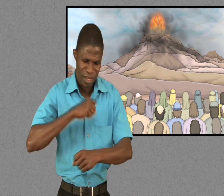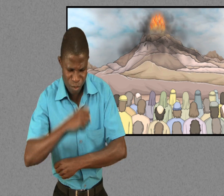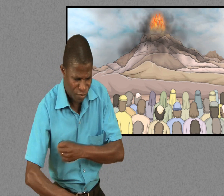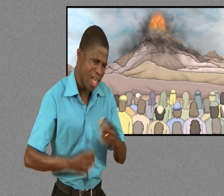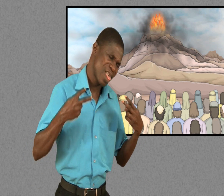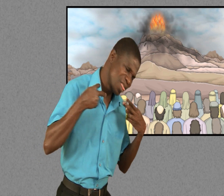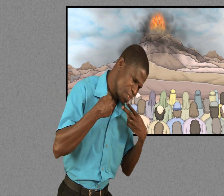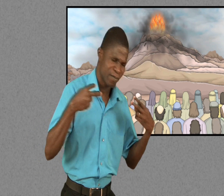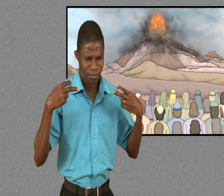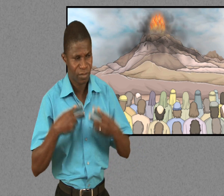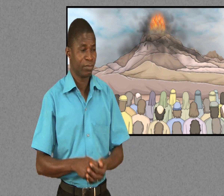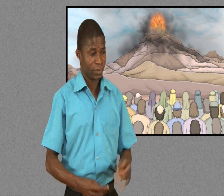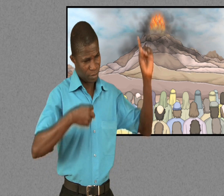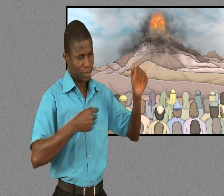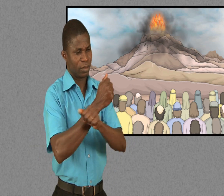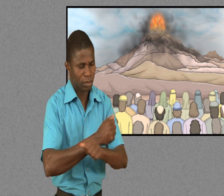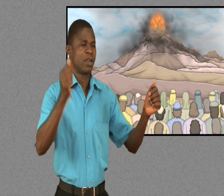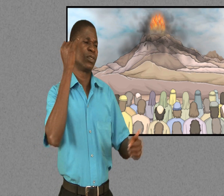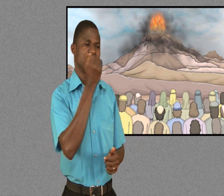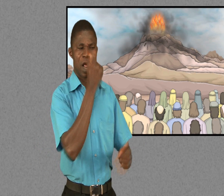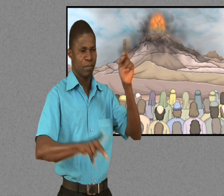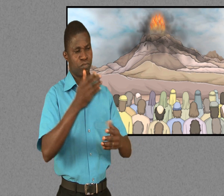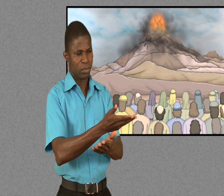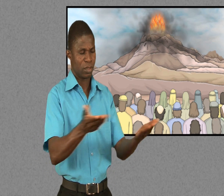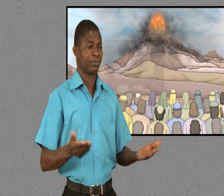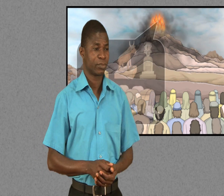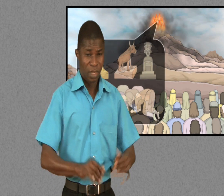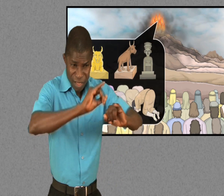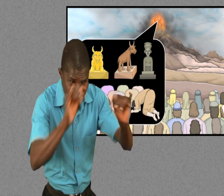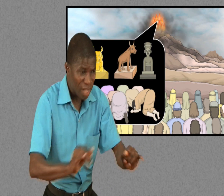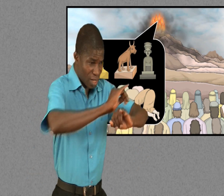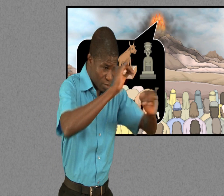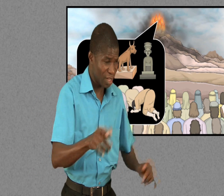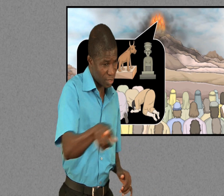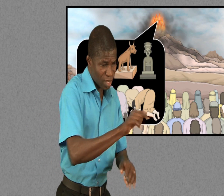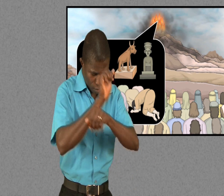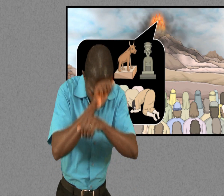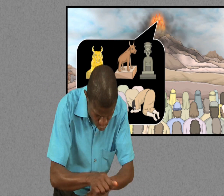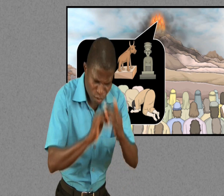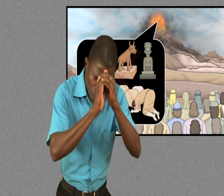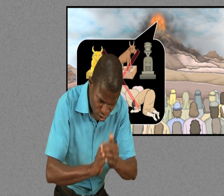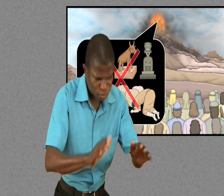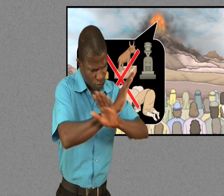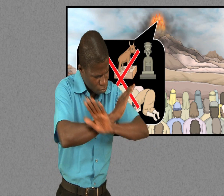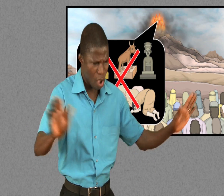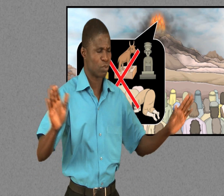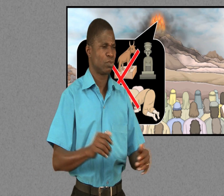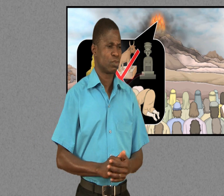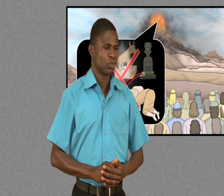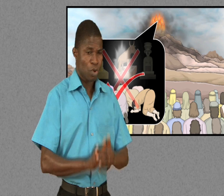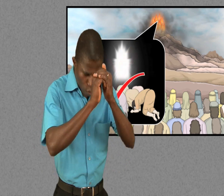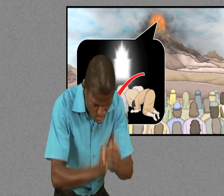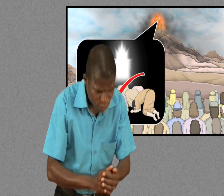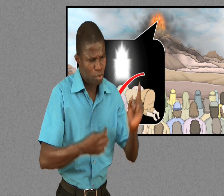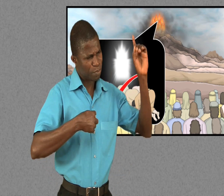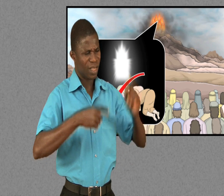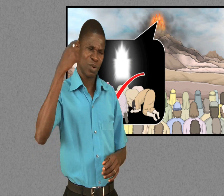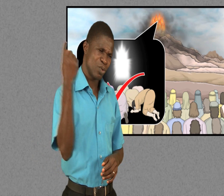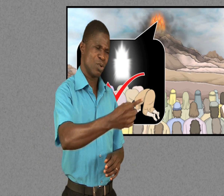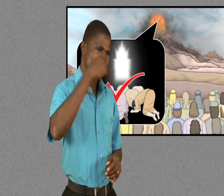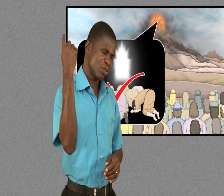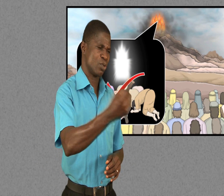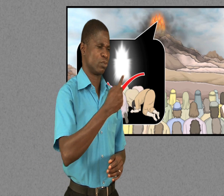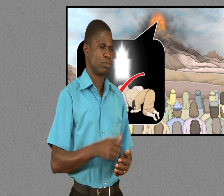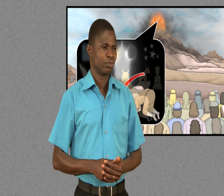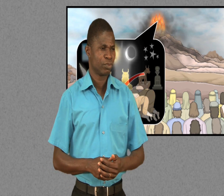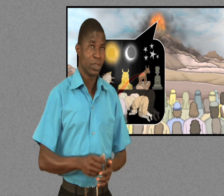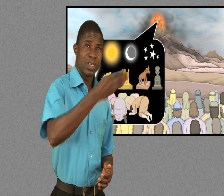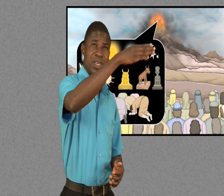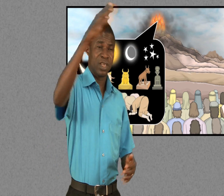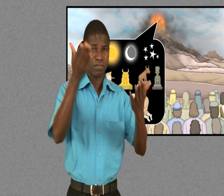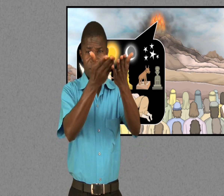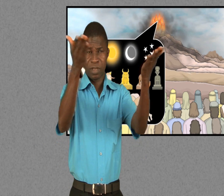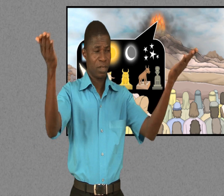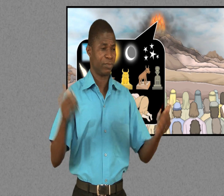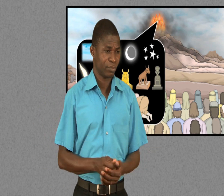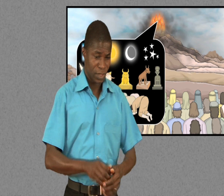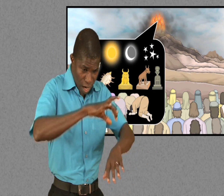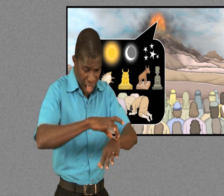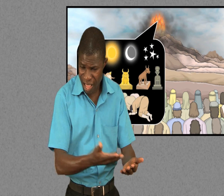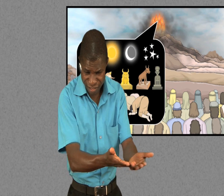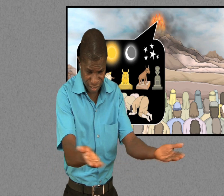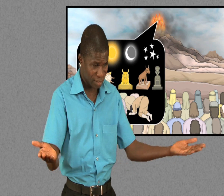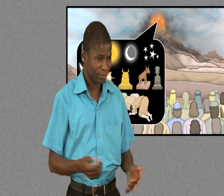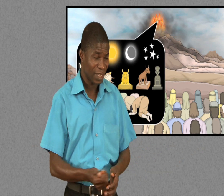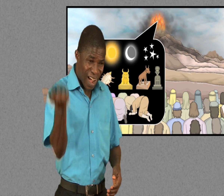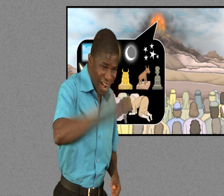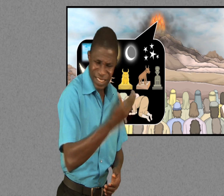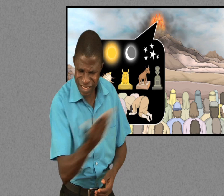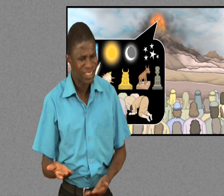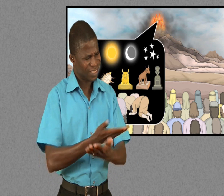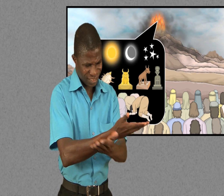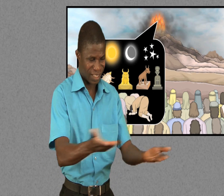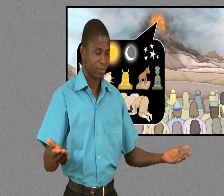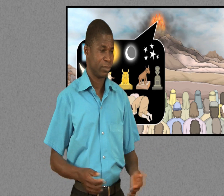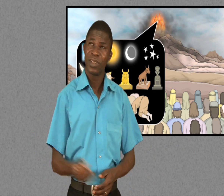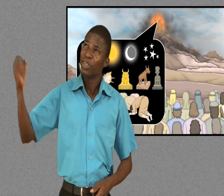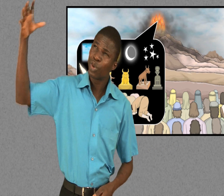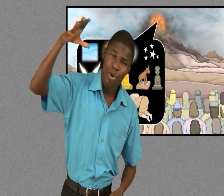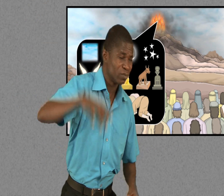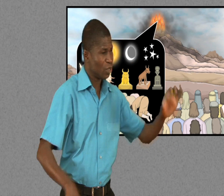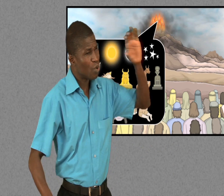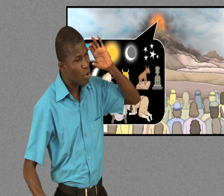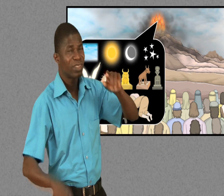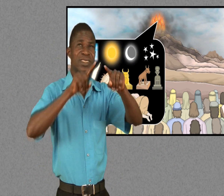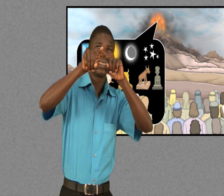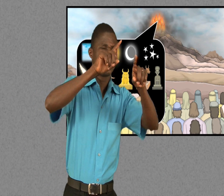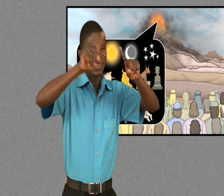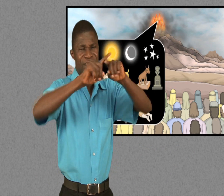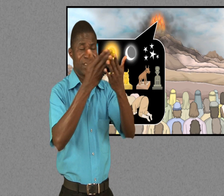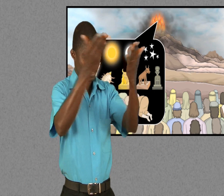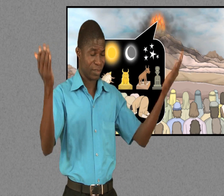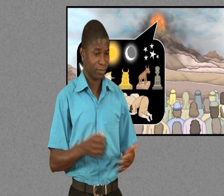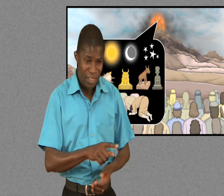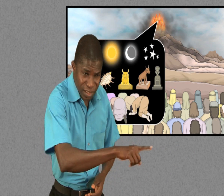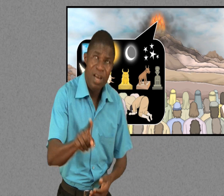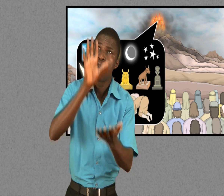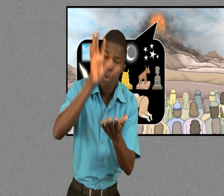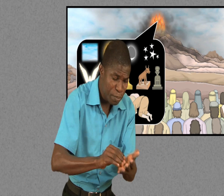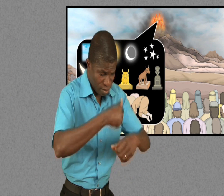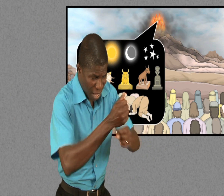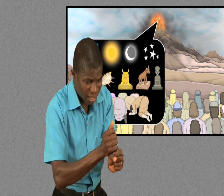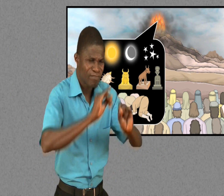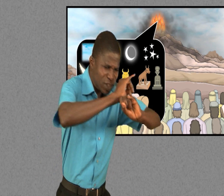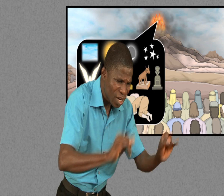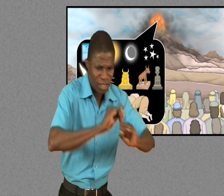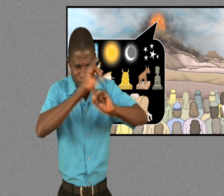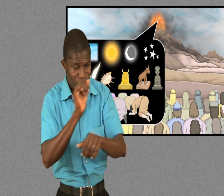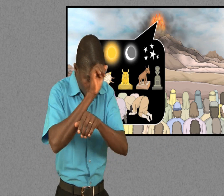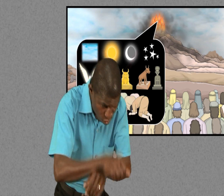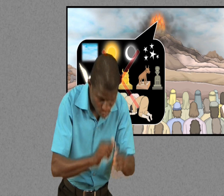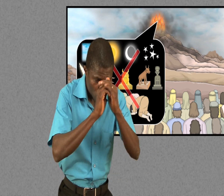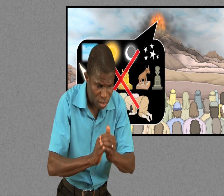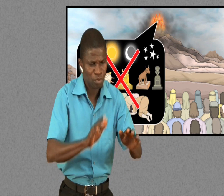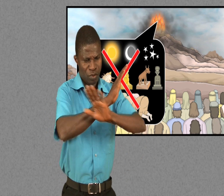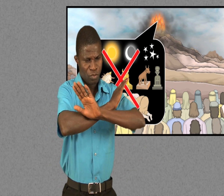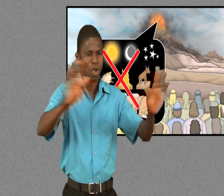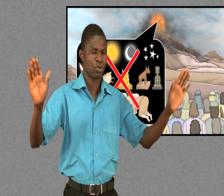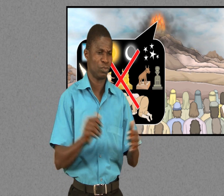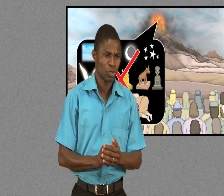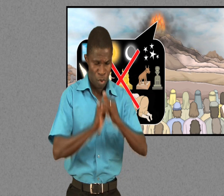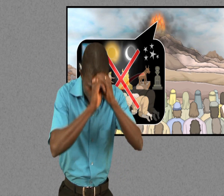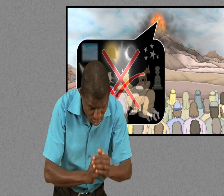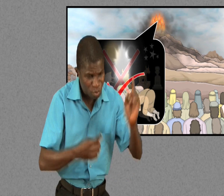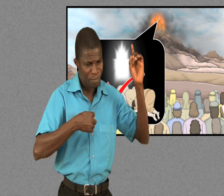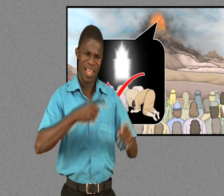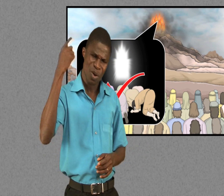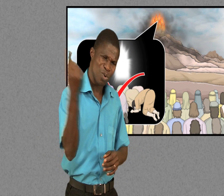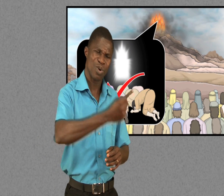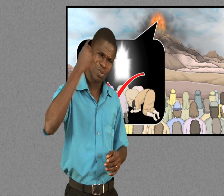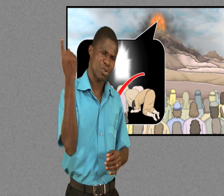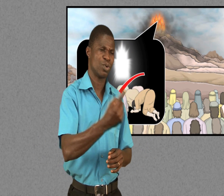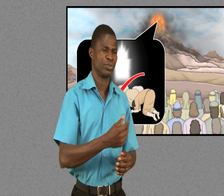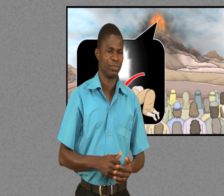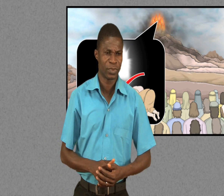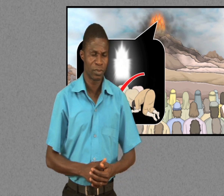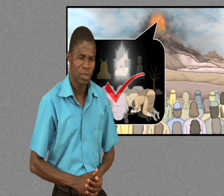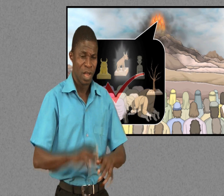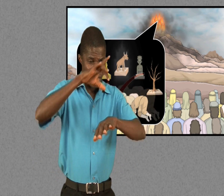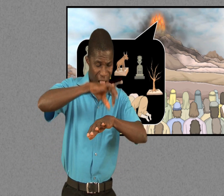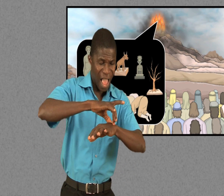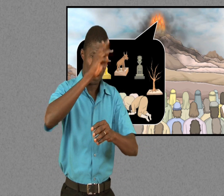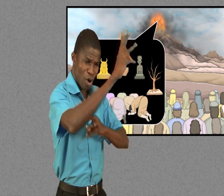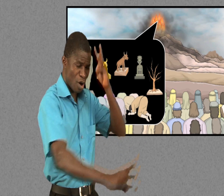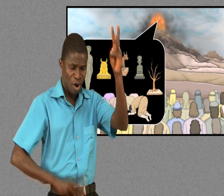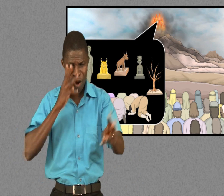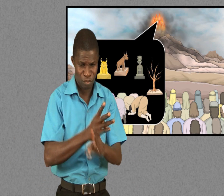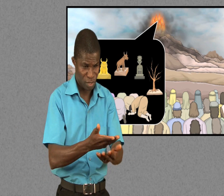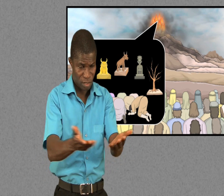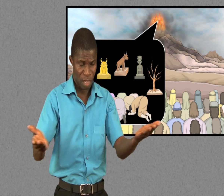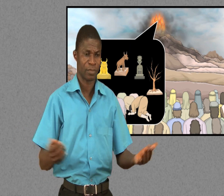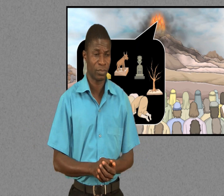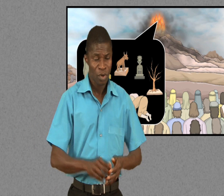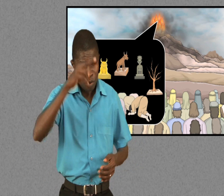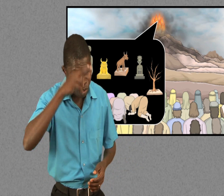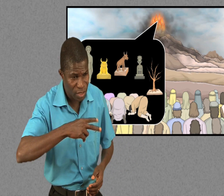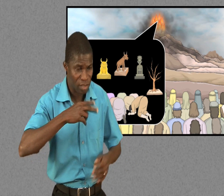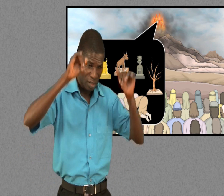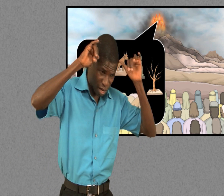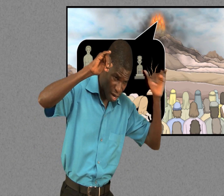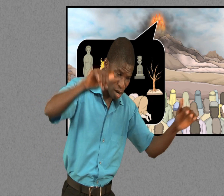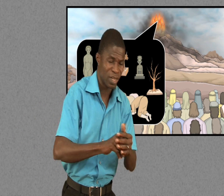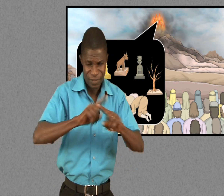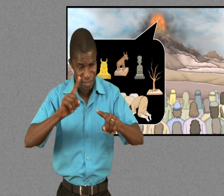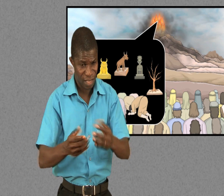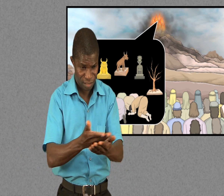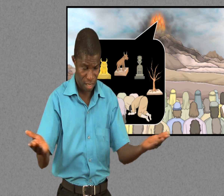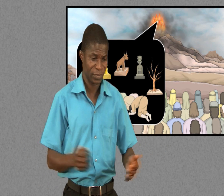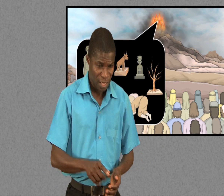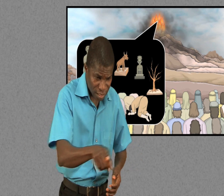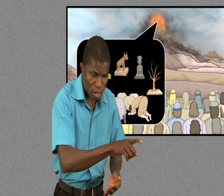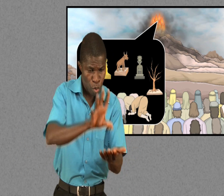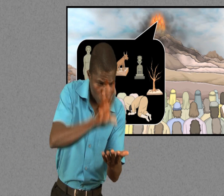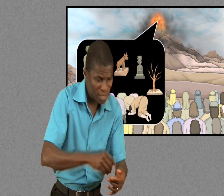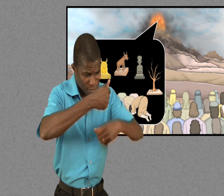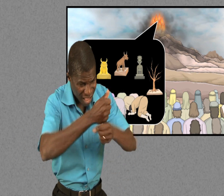You shall have no other gods before Me. You shall not make for yourself an idol in the form of anything in the heavens above, on the earth below, or in the waters beneath.